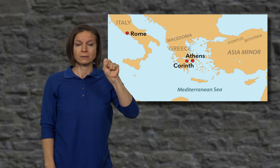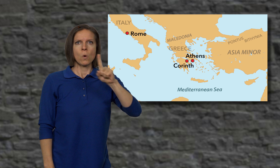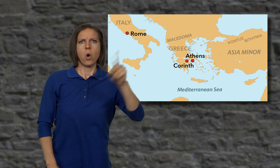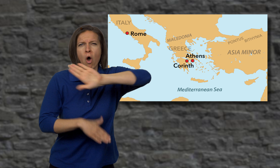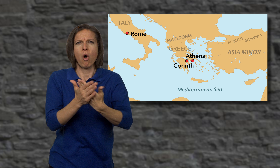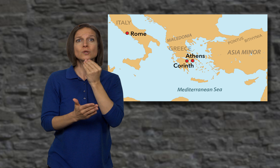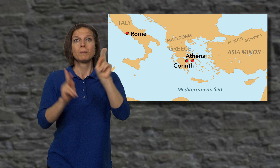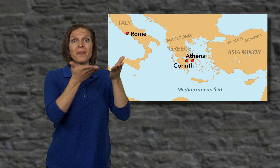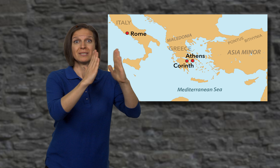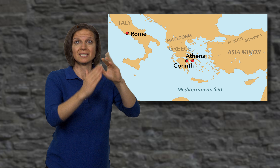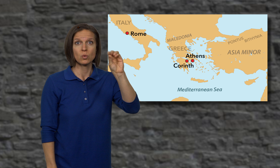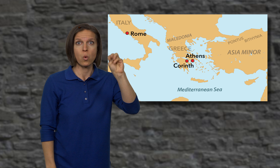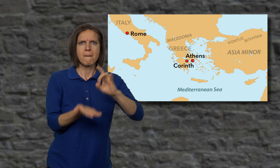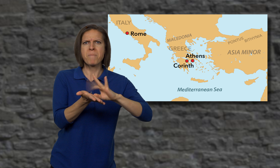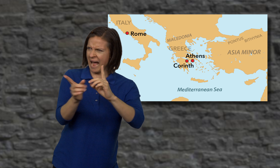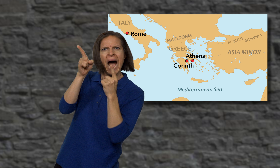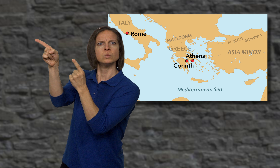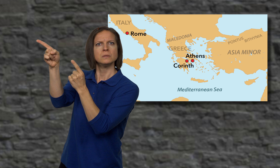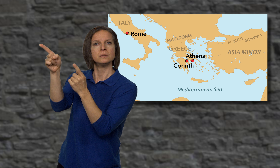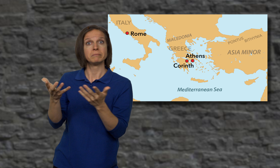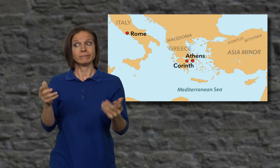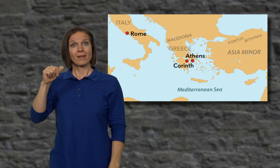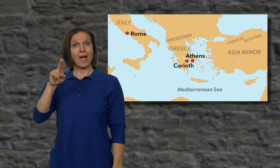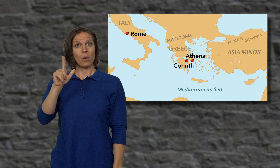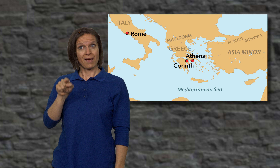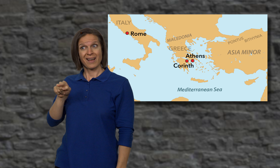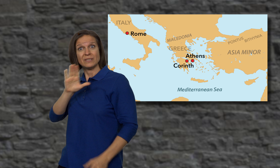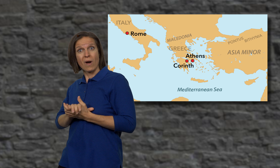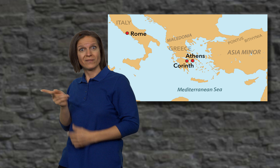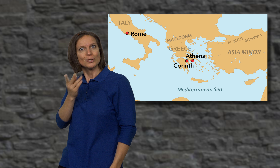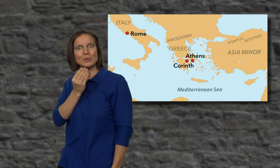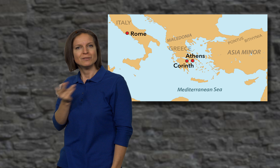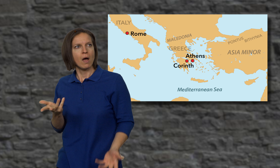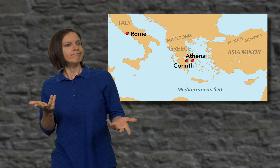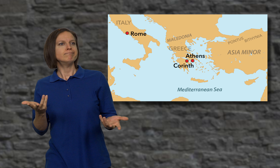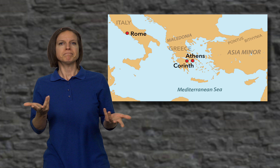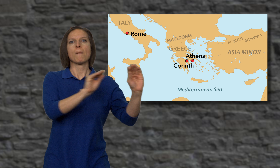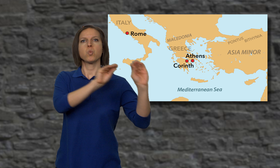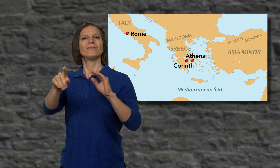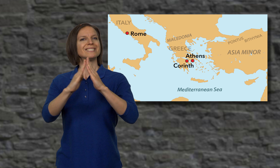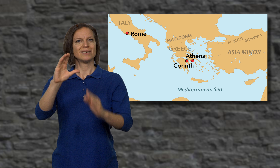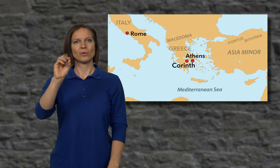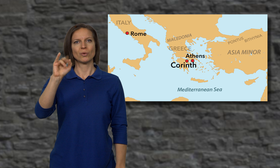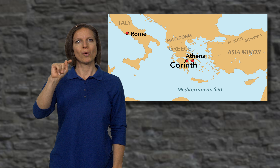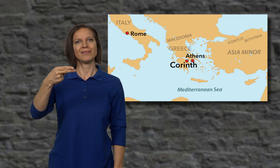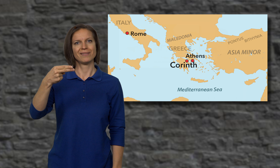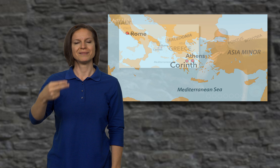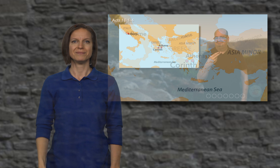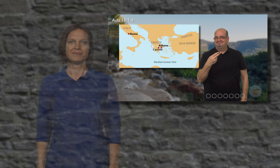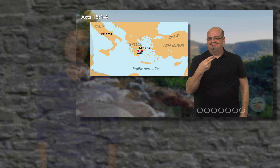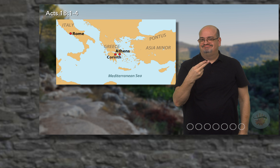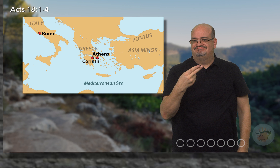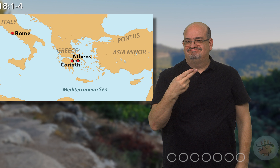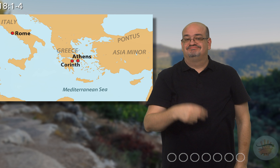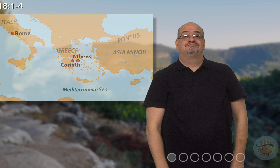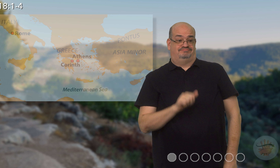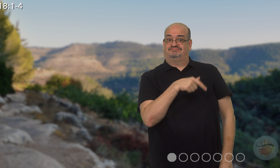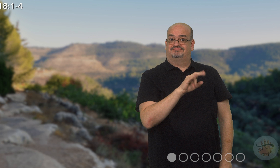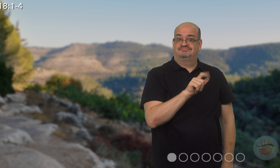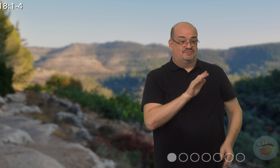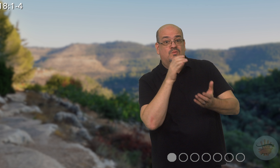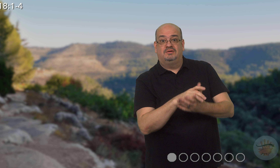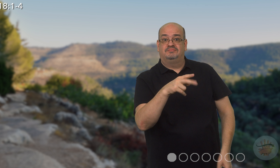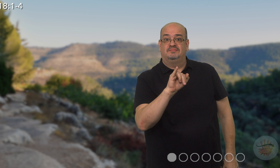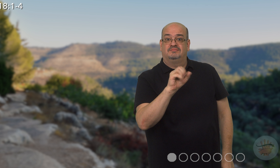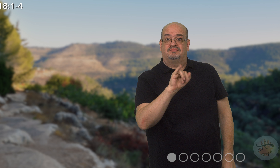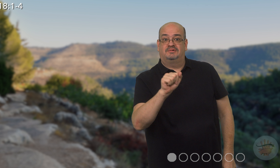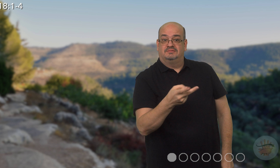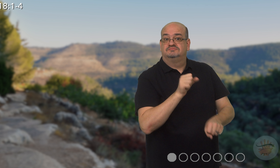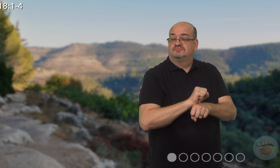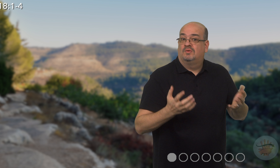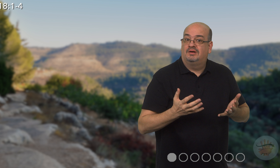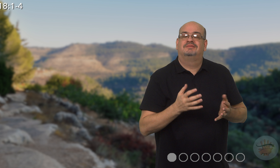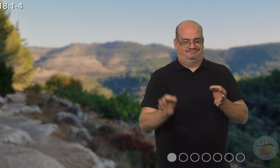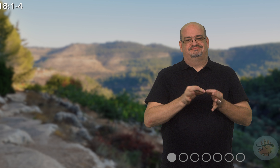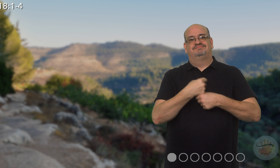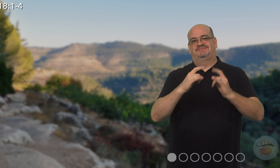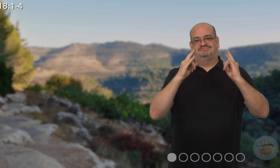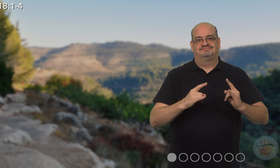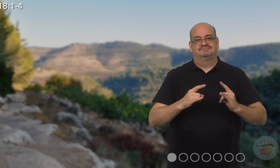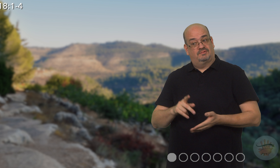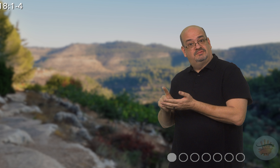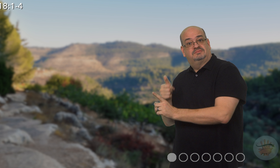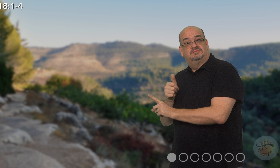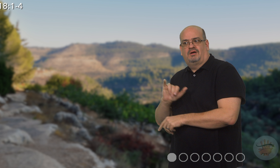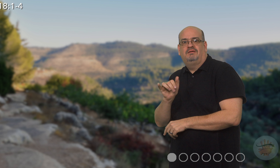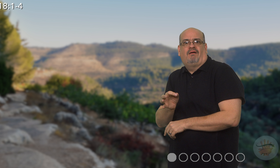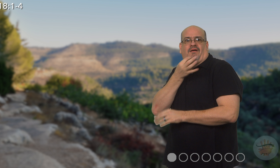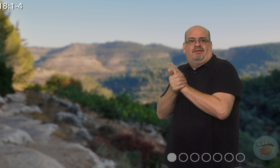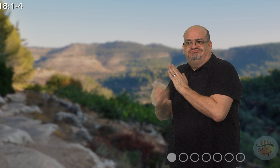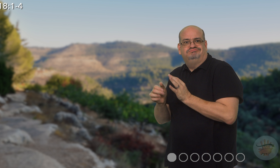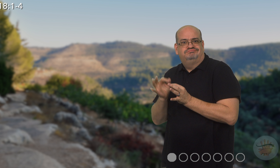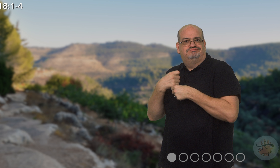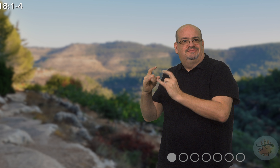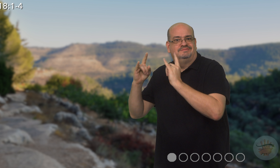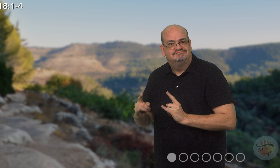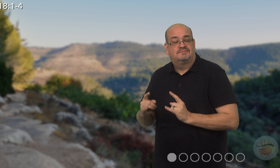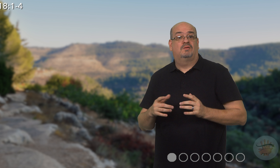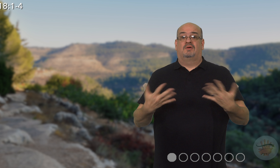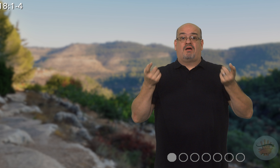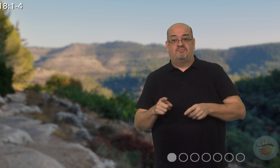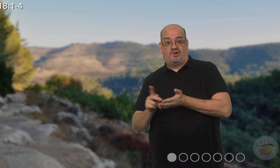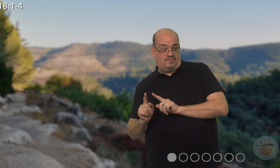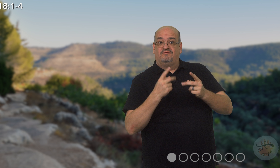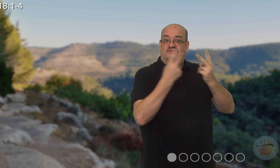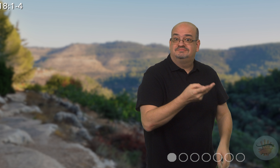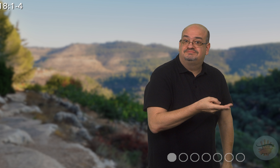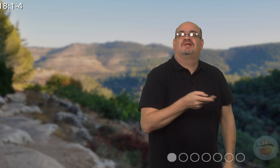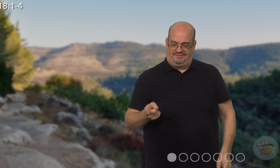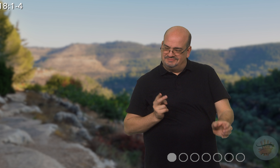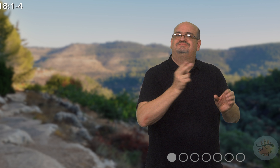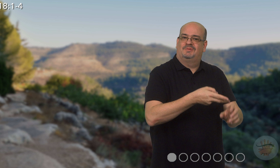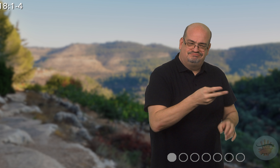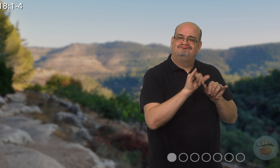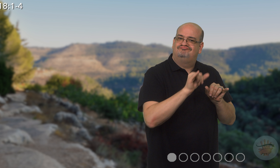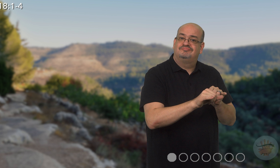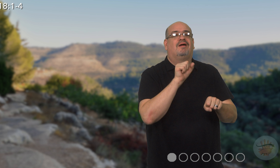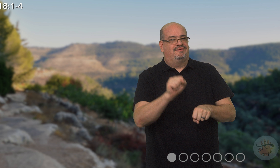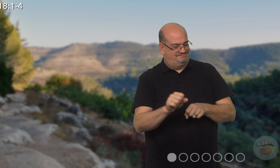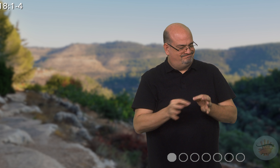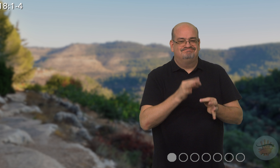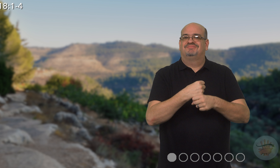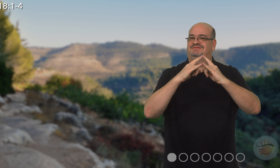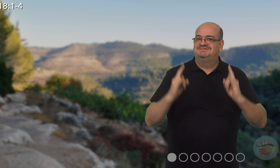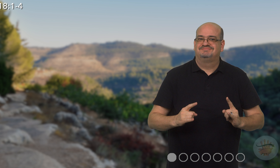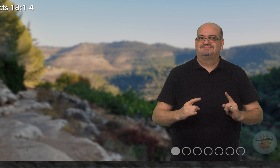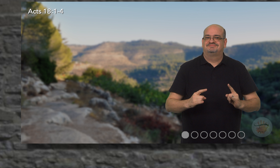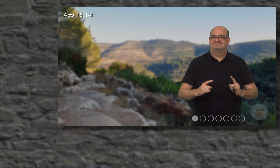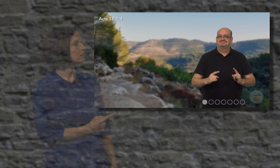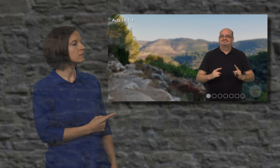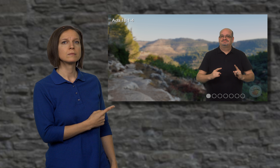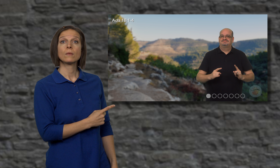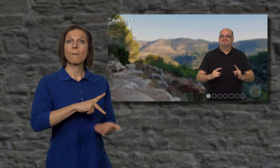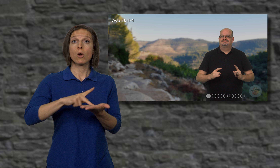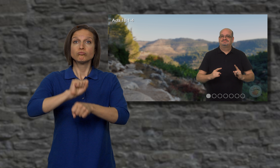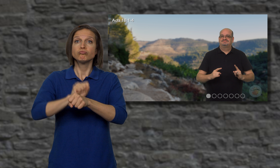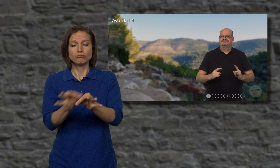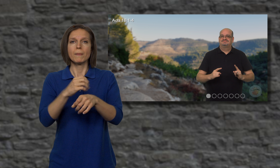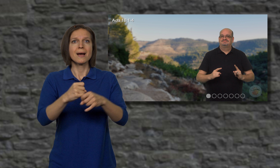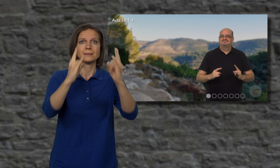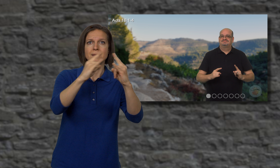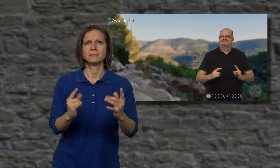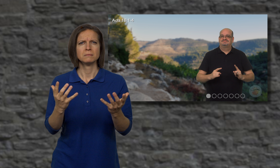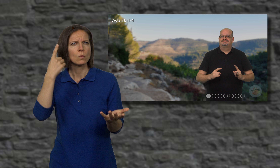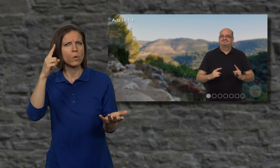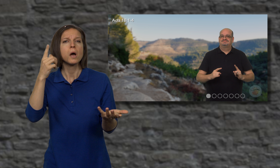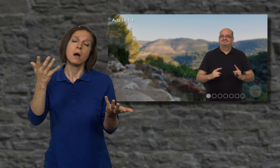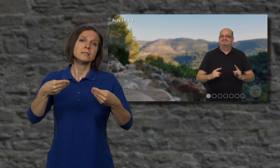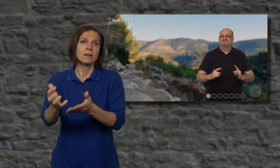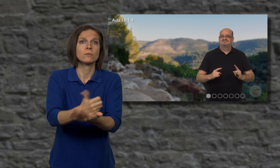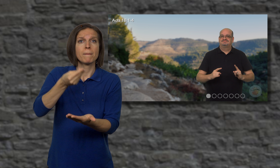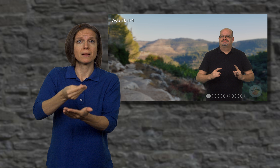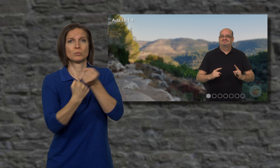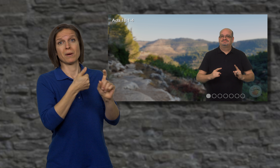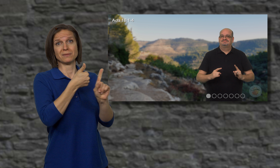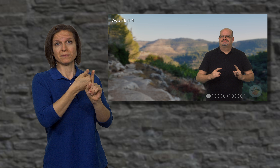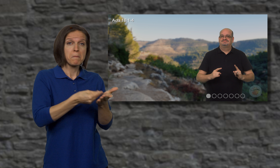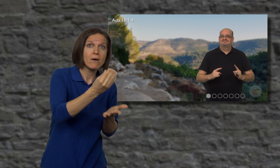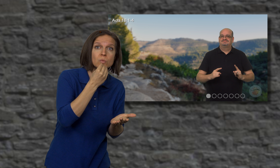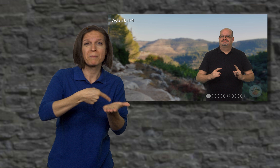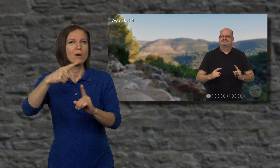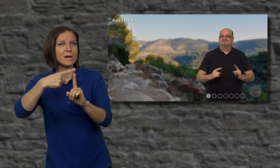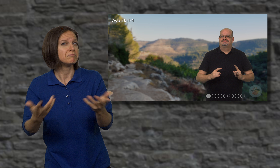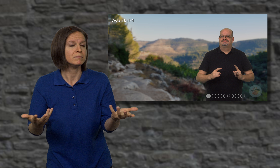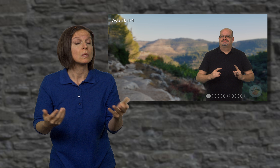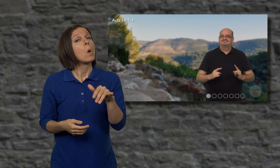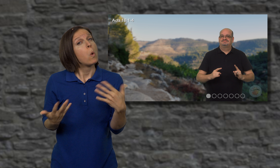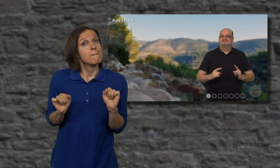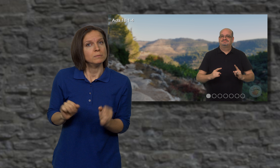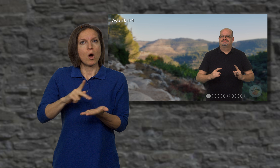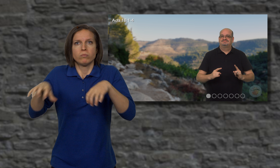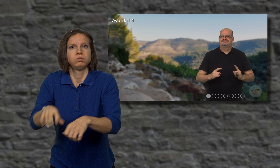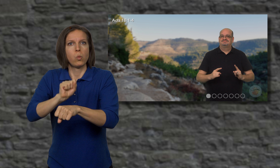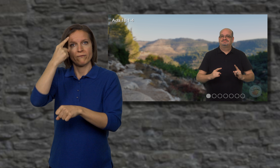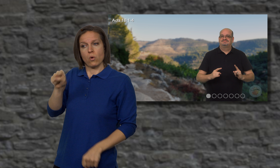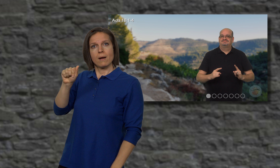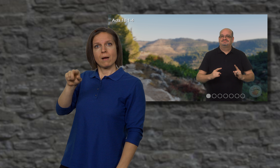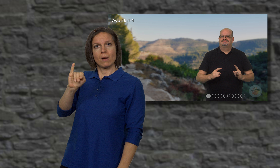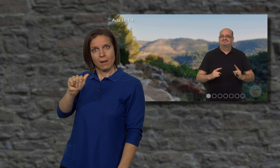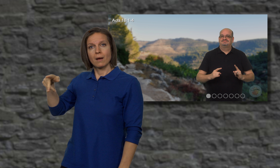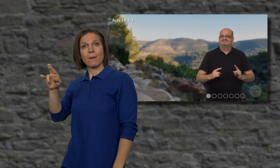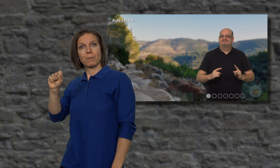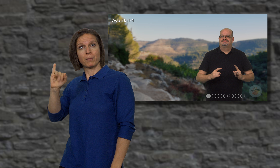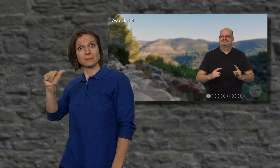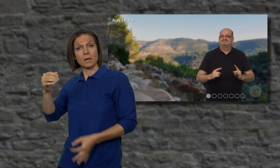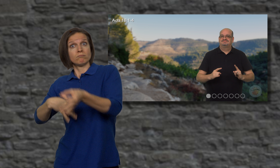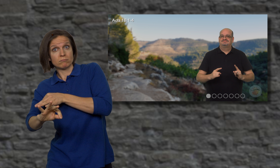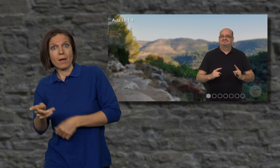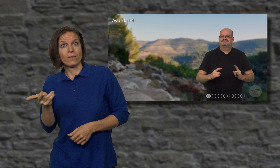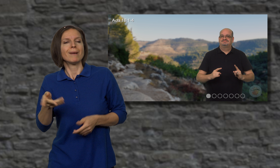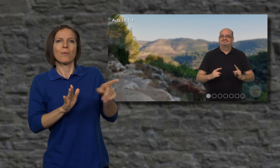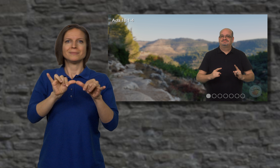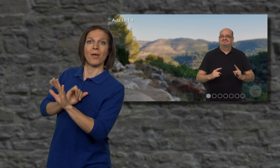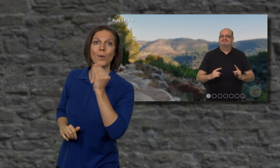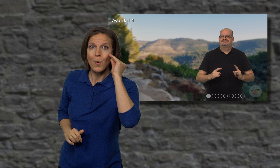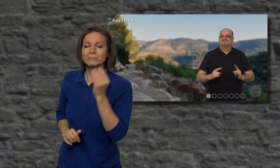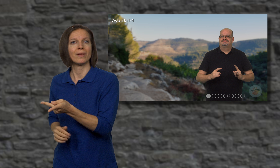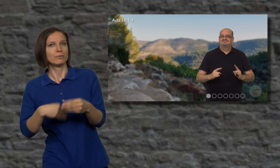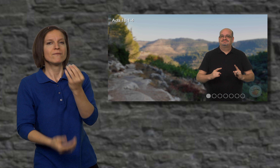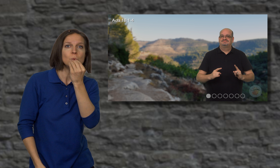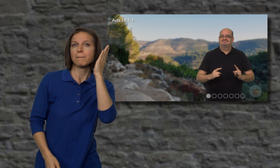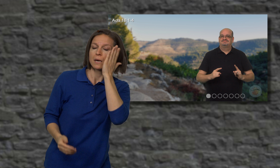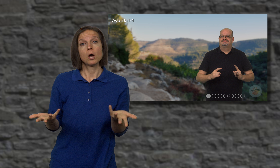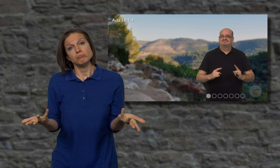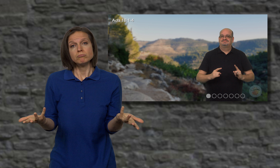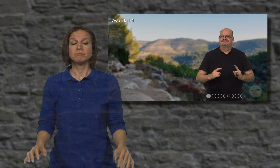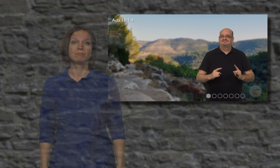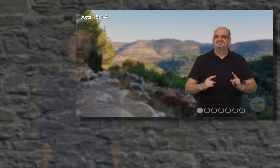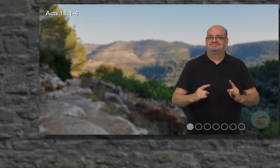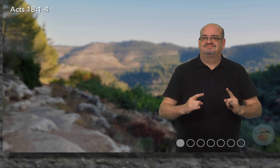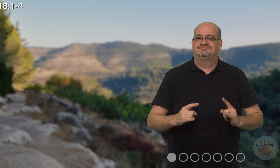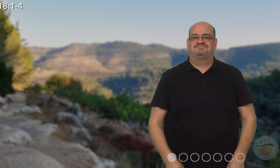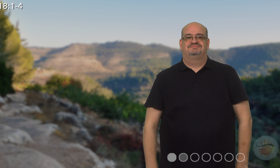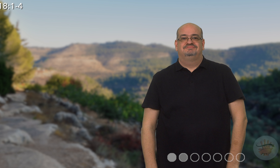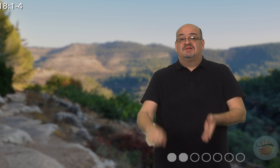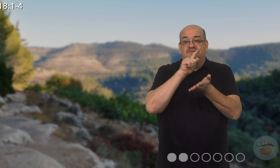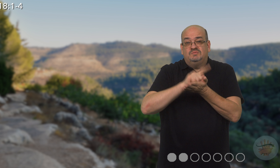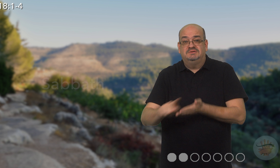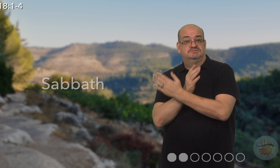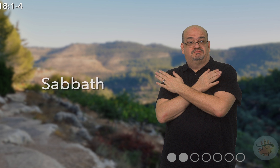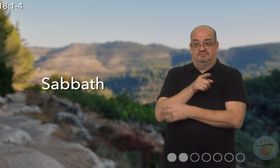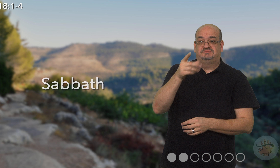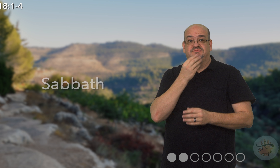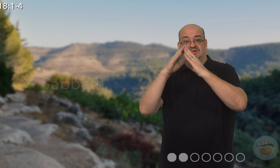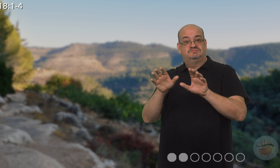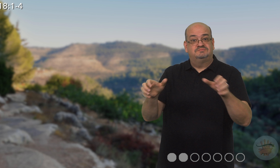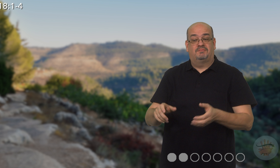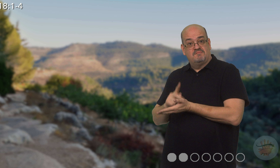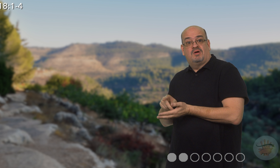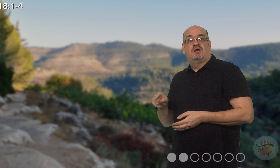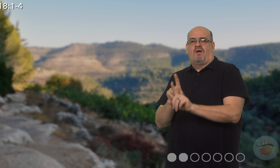Paul went to visit them, and he stayed and worked with them because they were tentmakers by trade, just as he was.